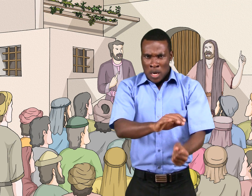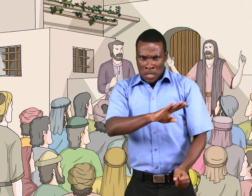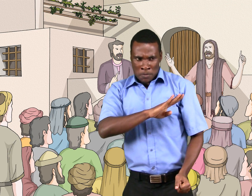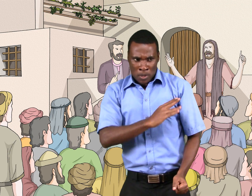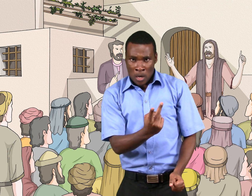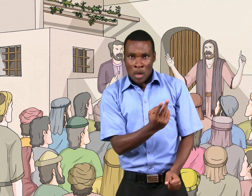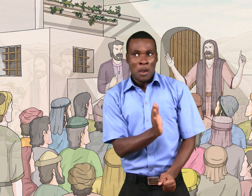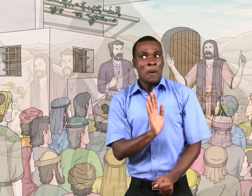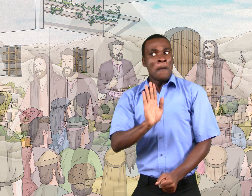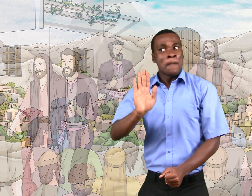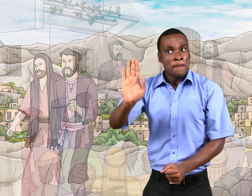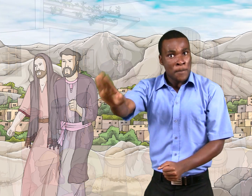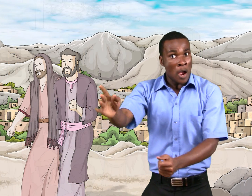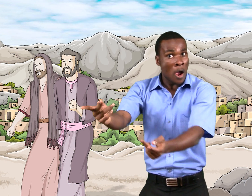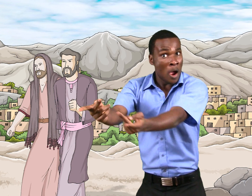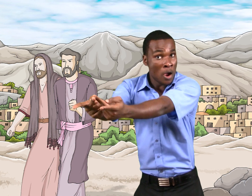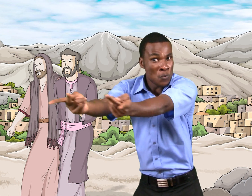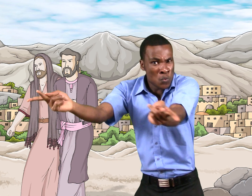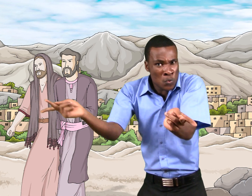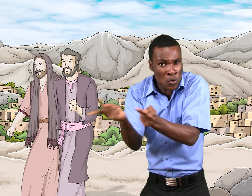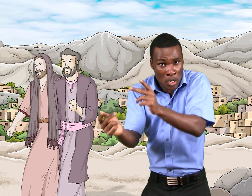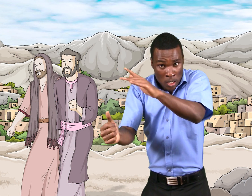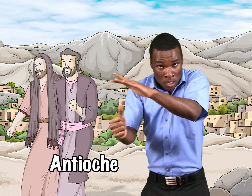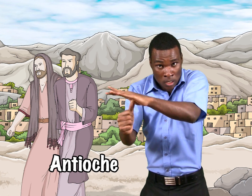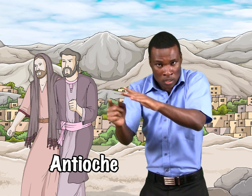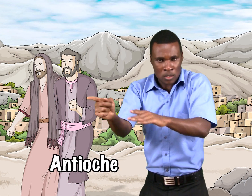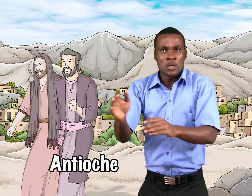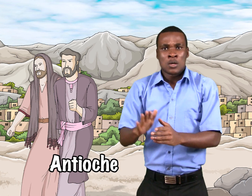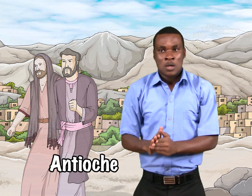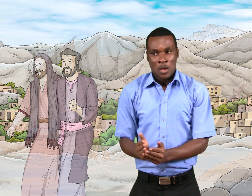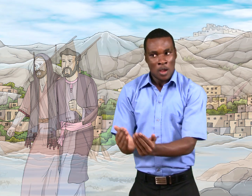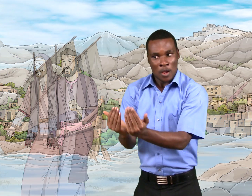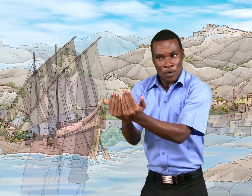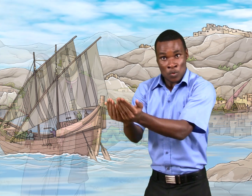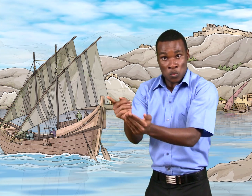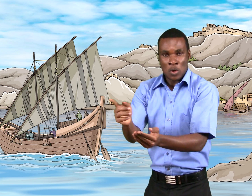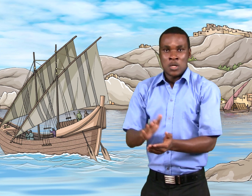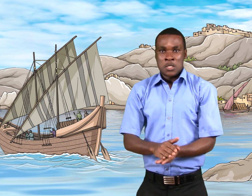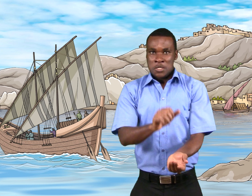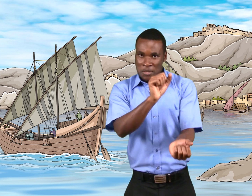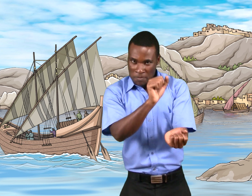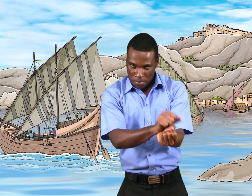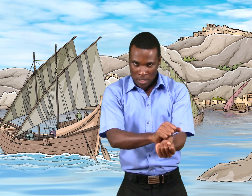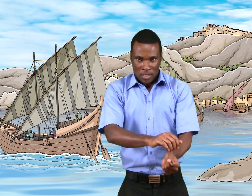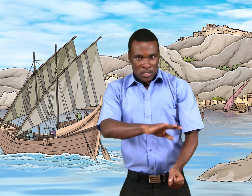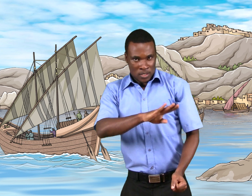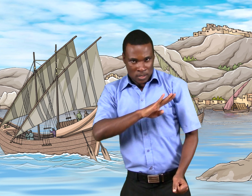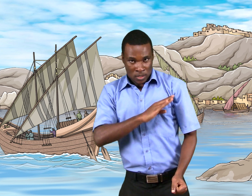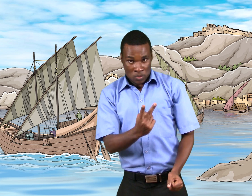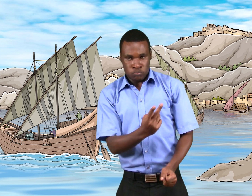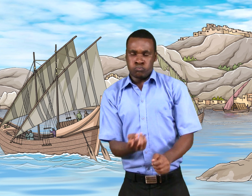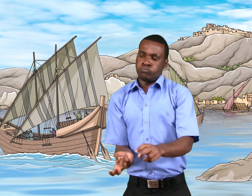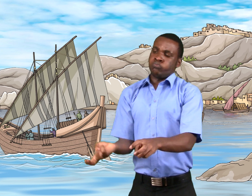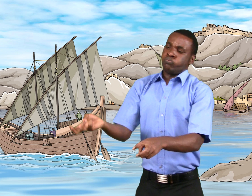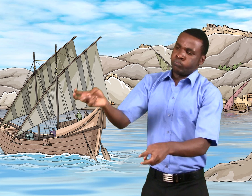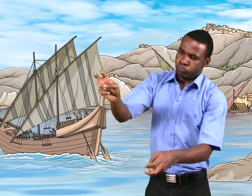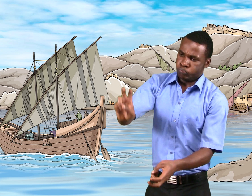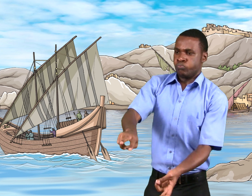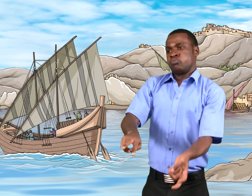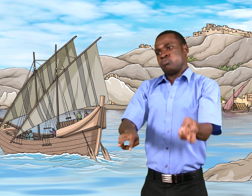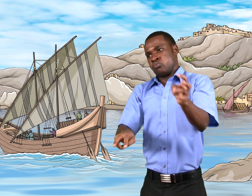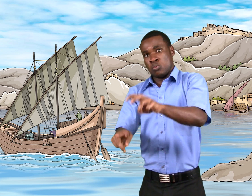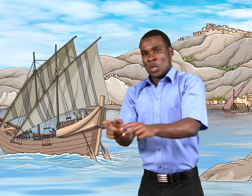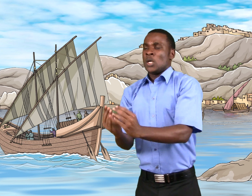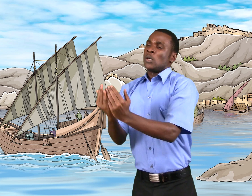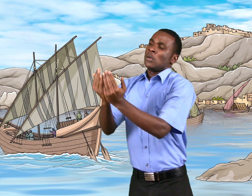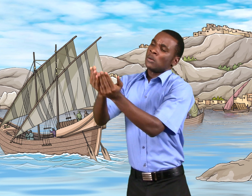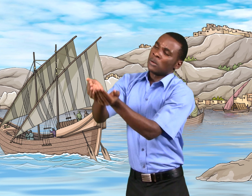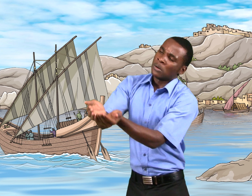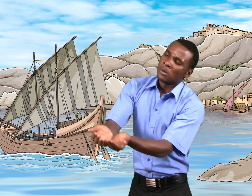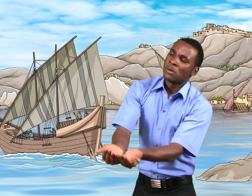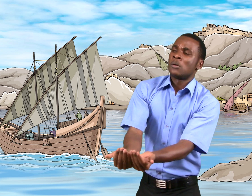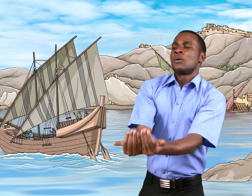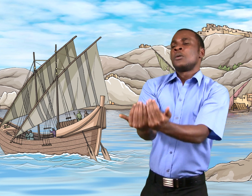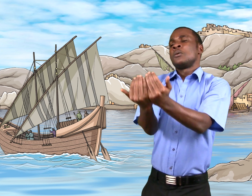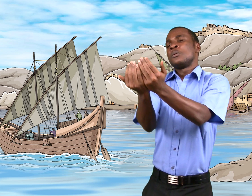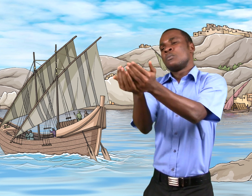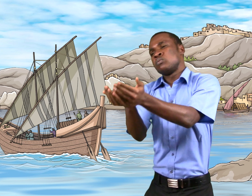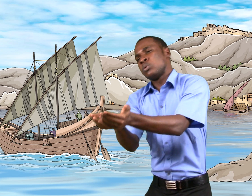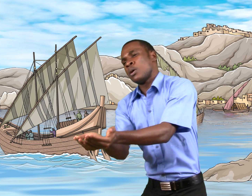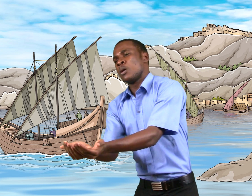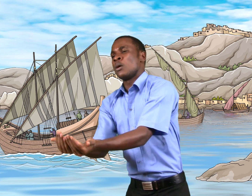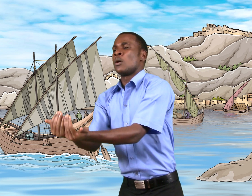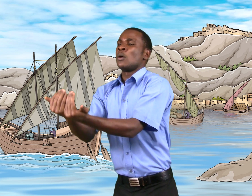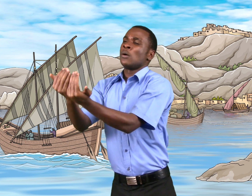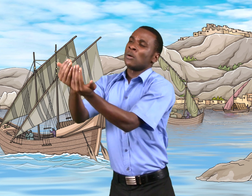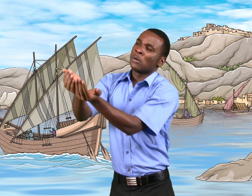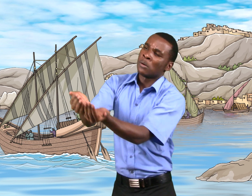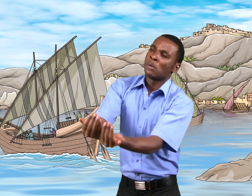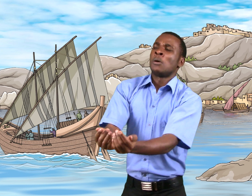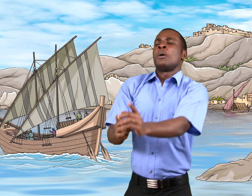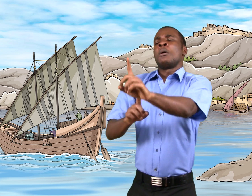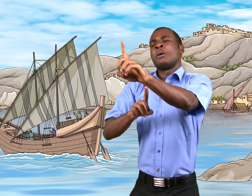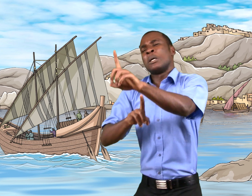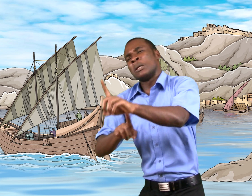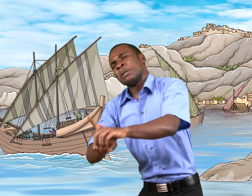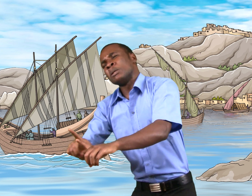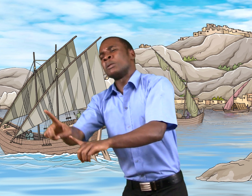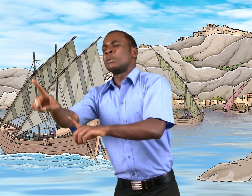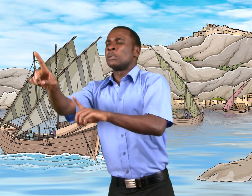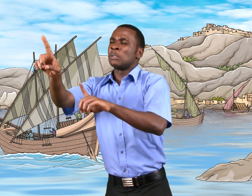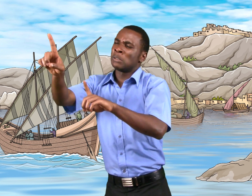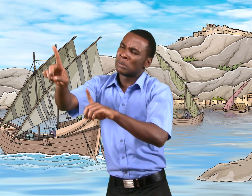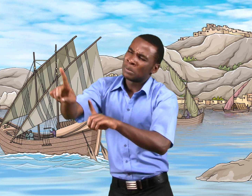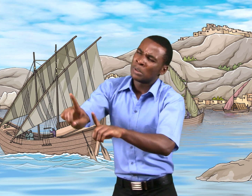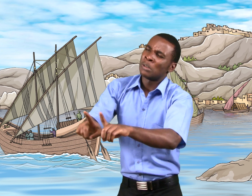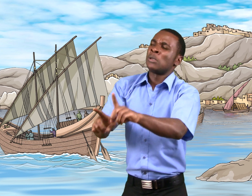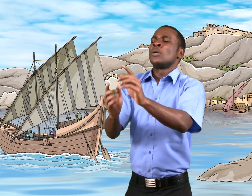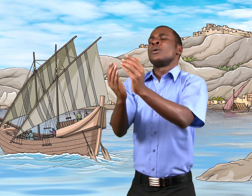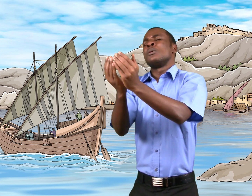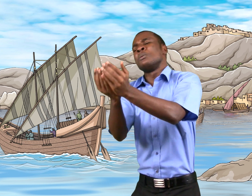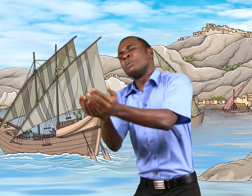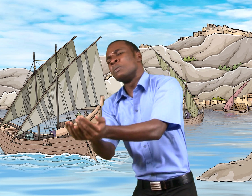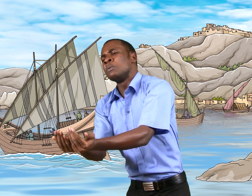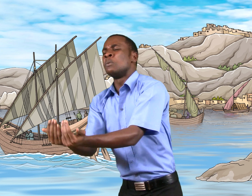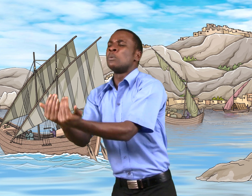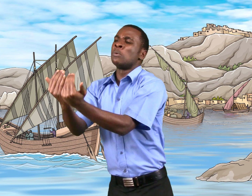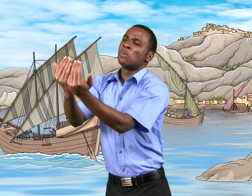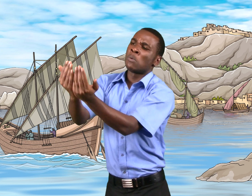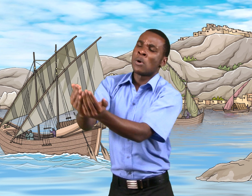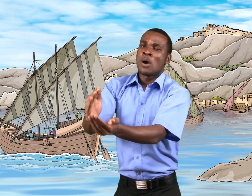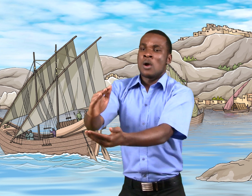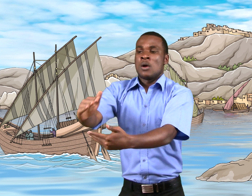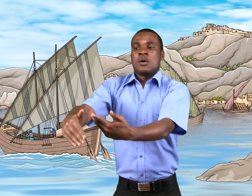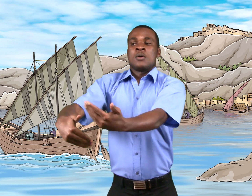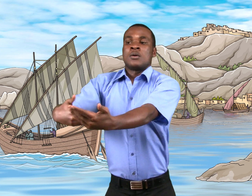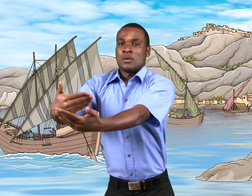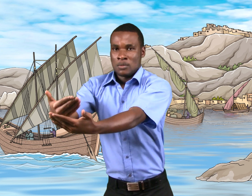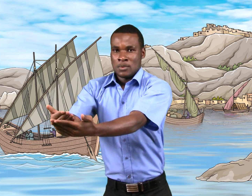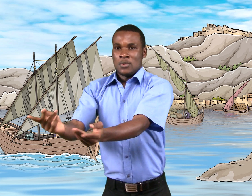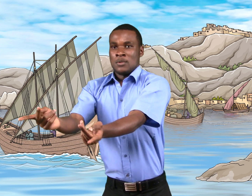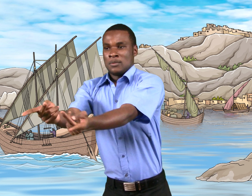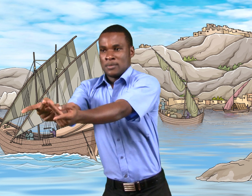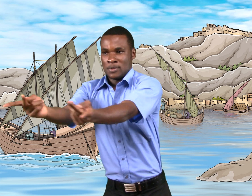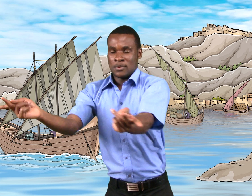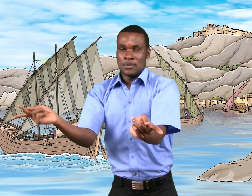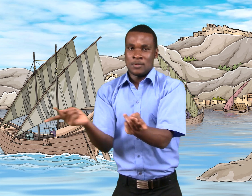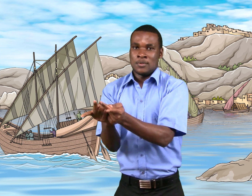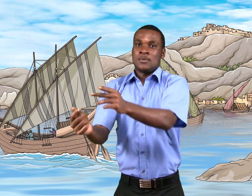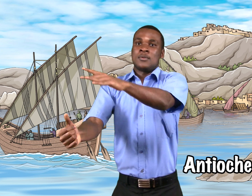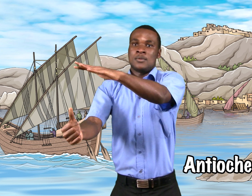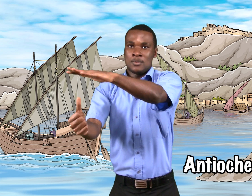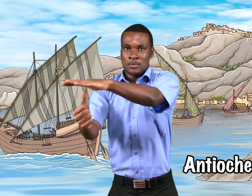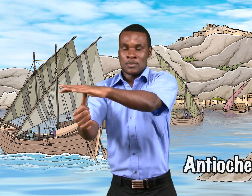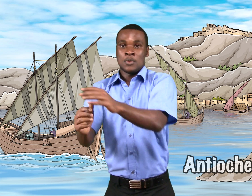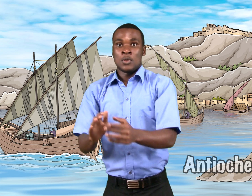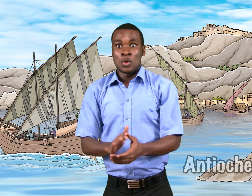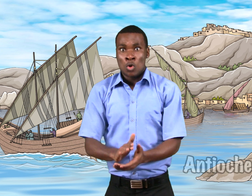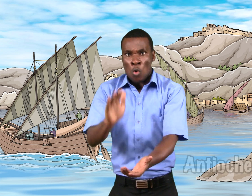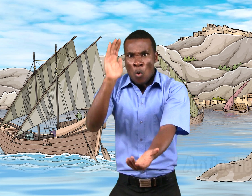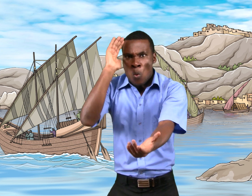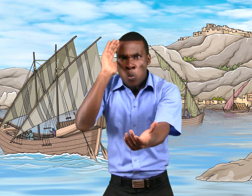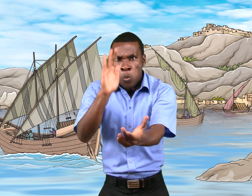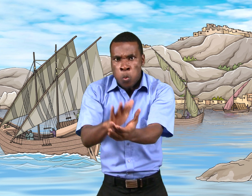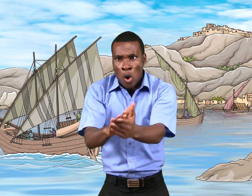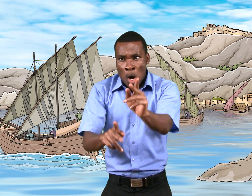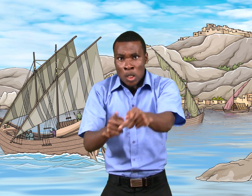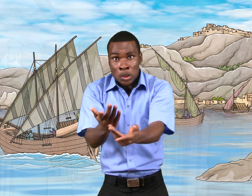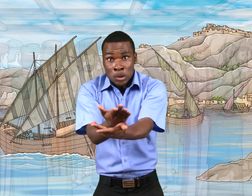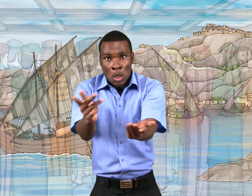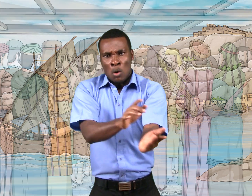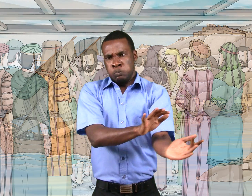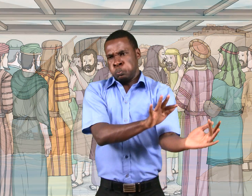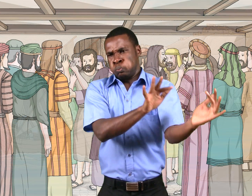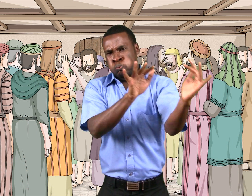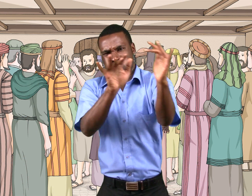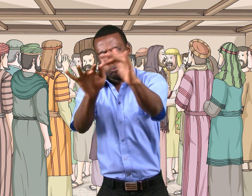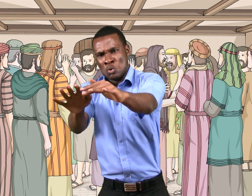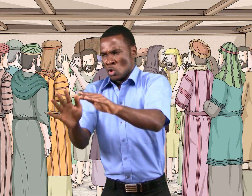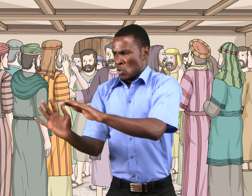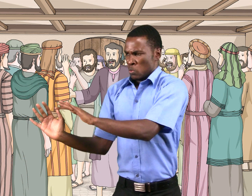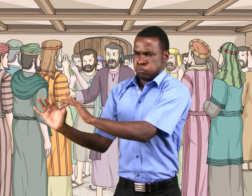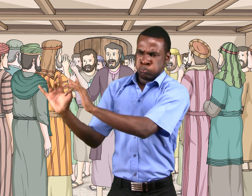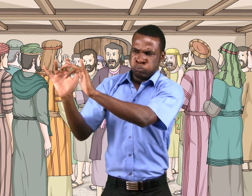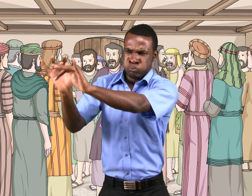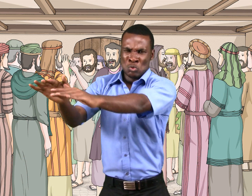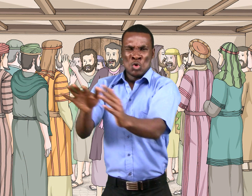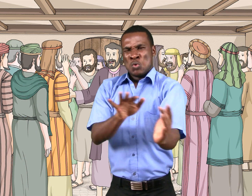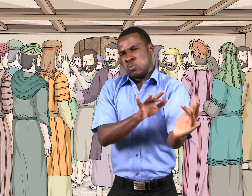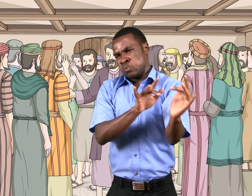From Attalia they sailed to Antioch, where they had been commended to the grace of God for the work they had just completed.